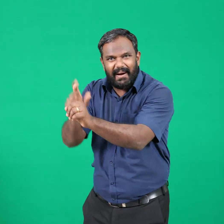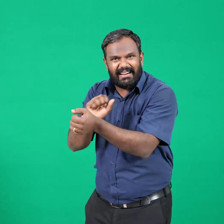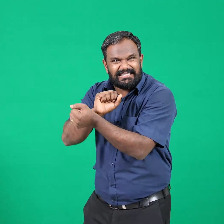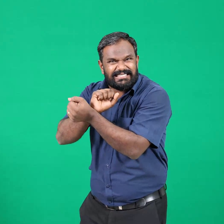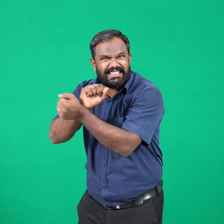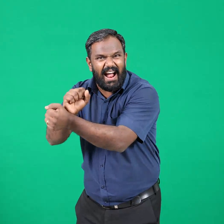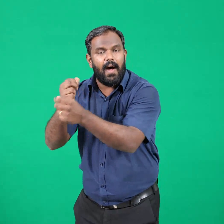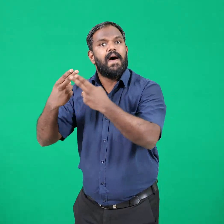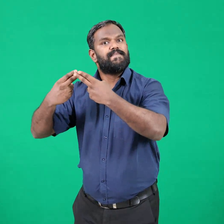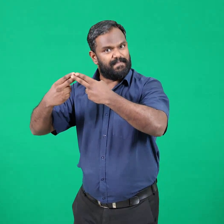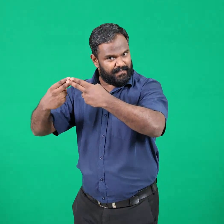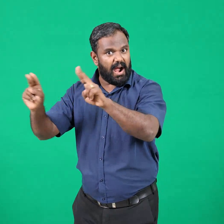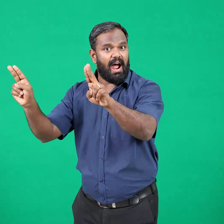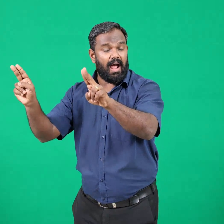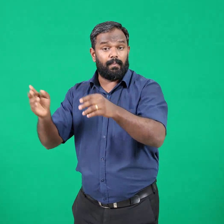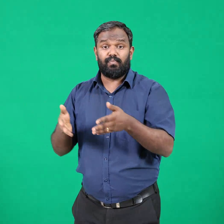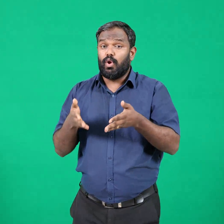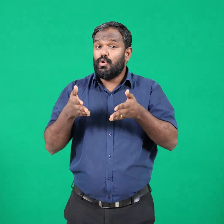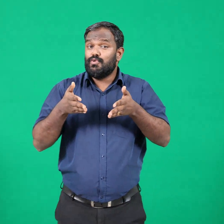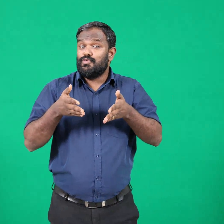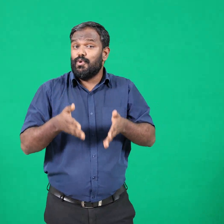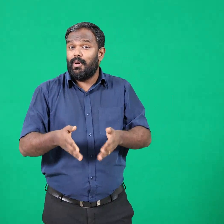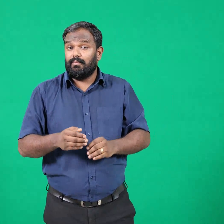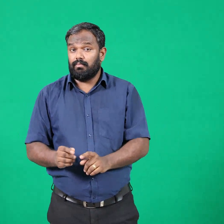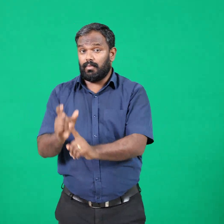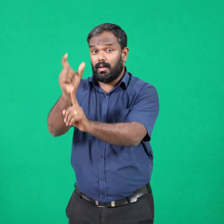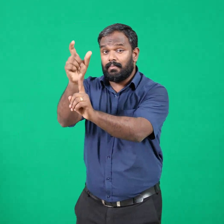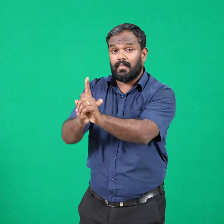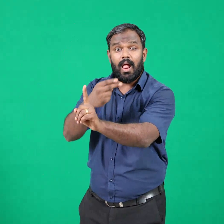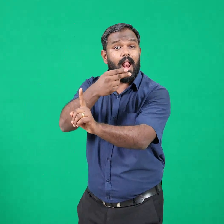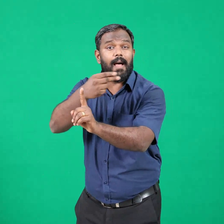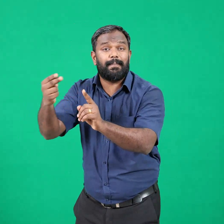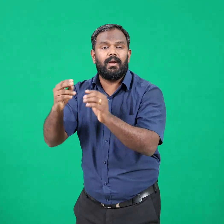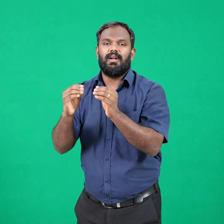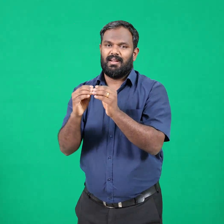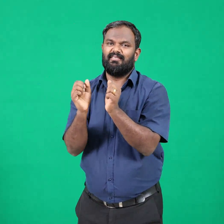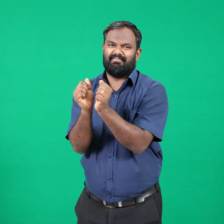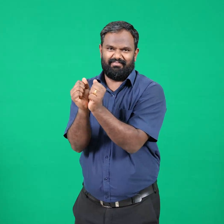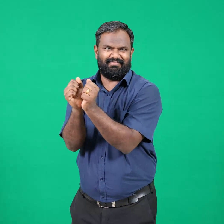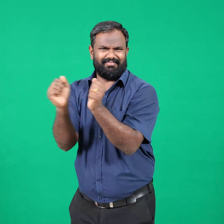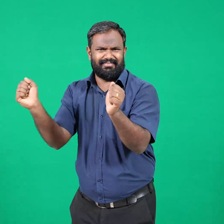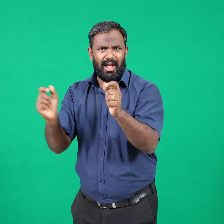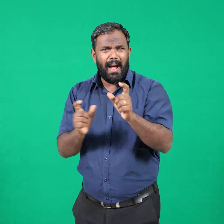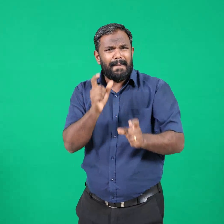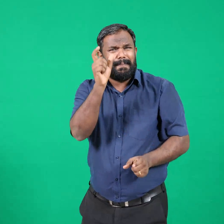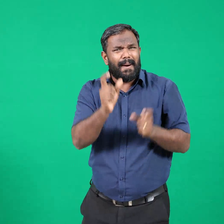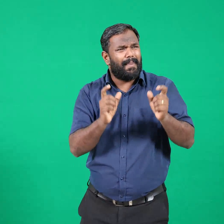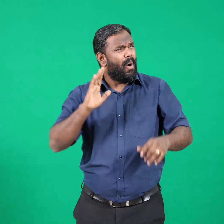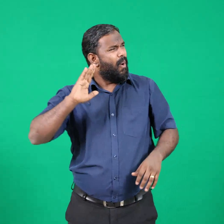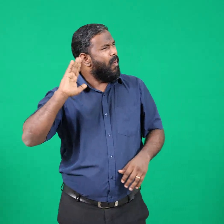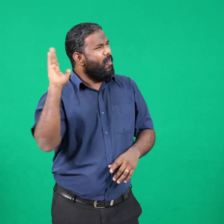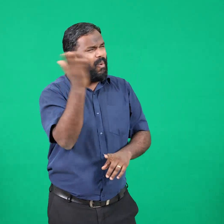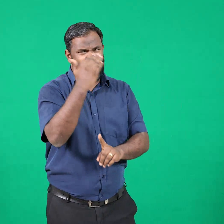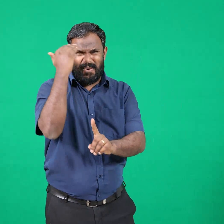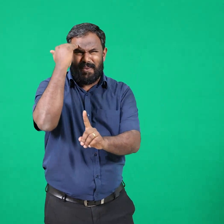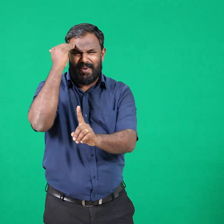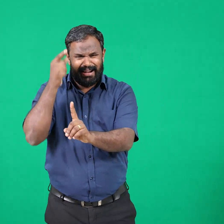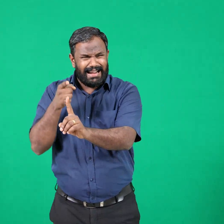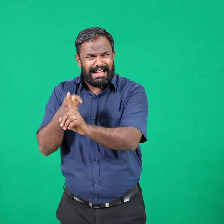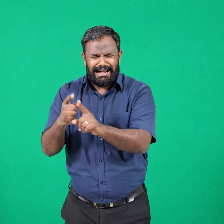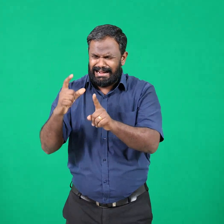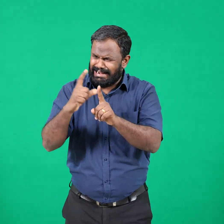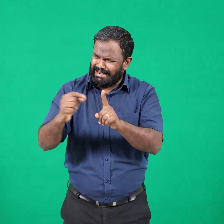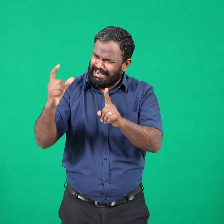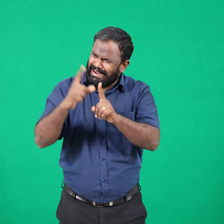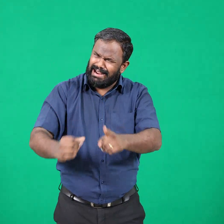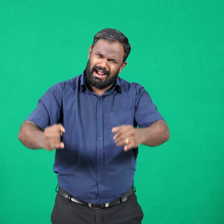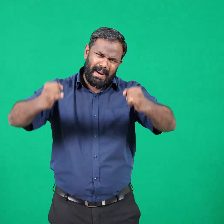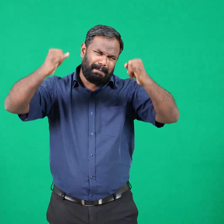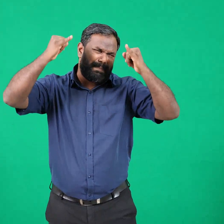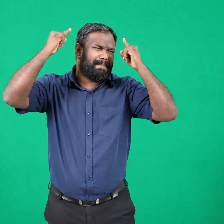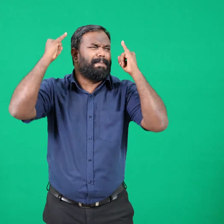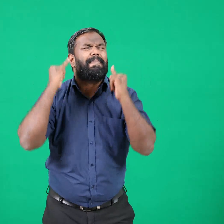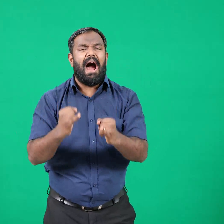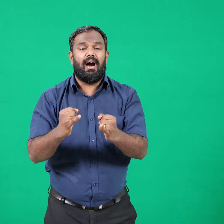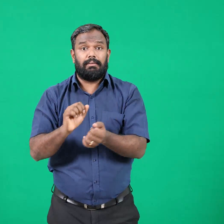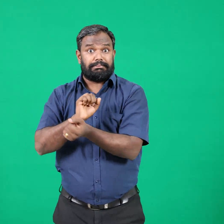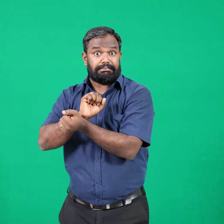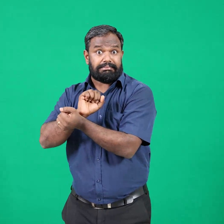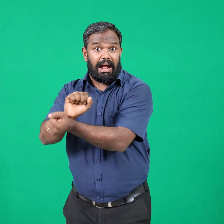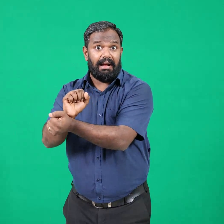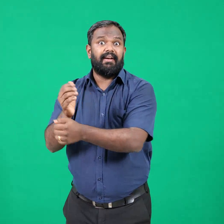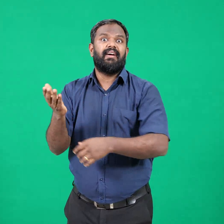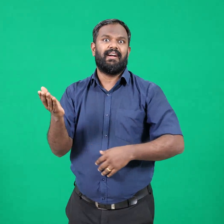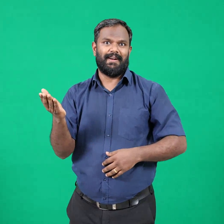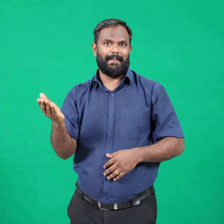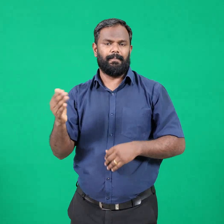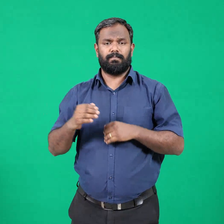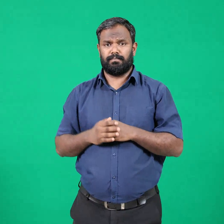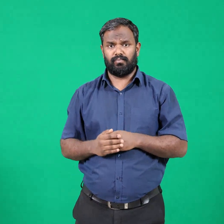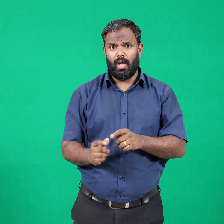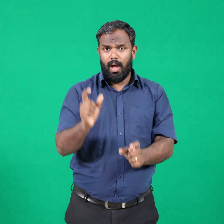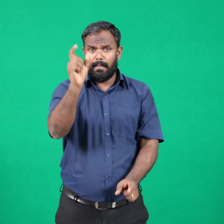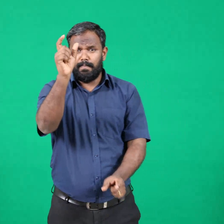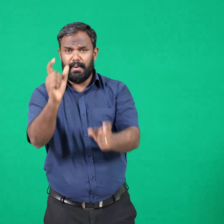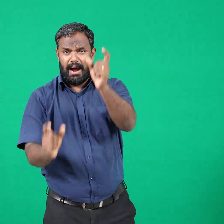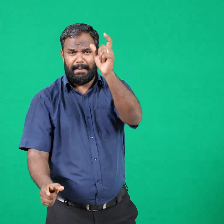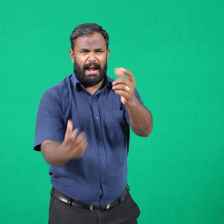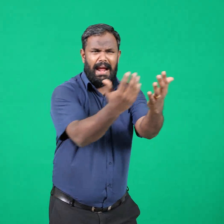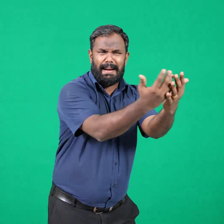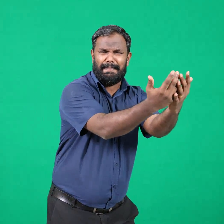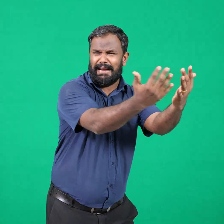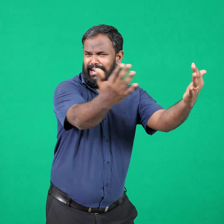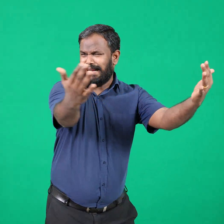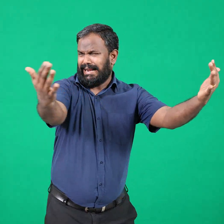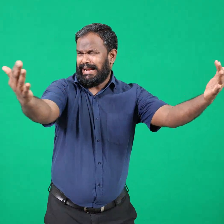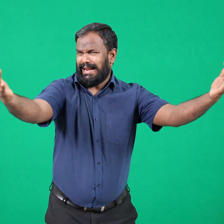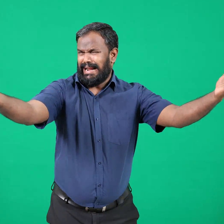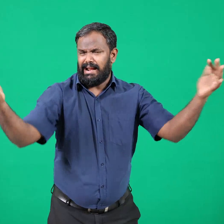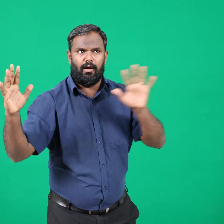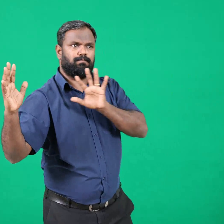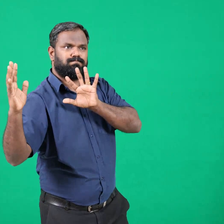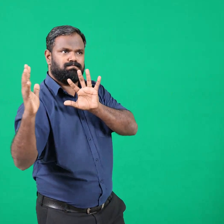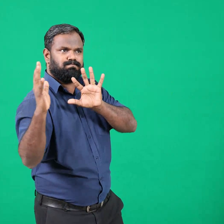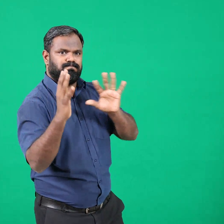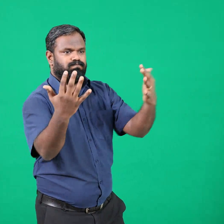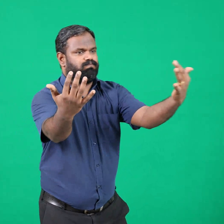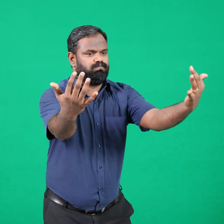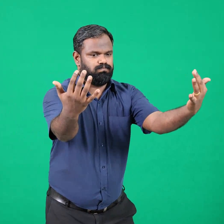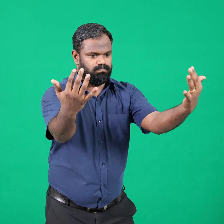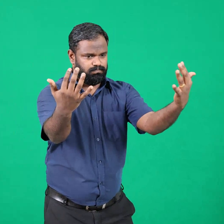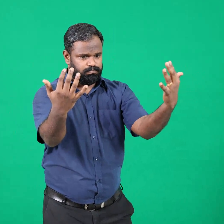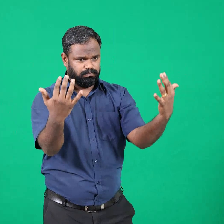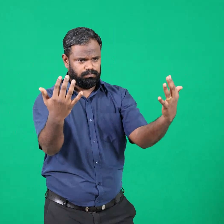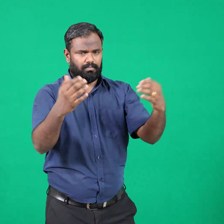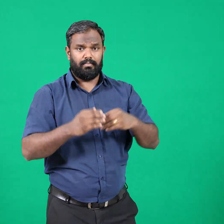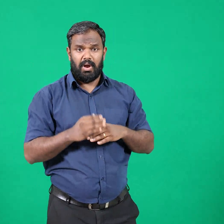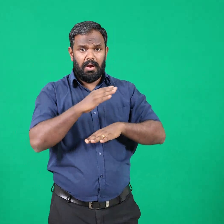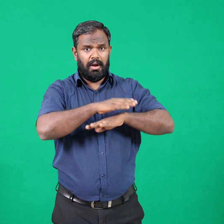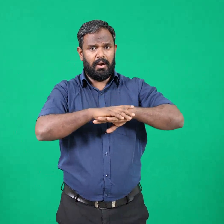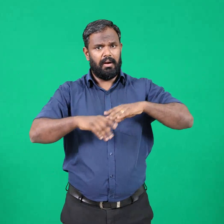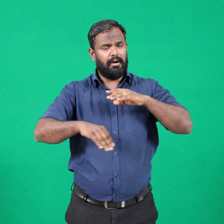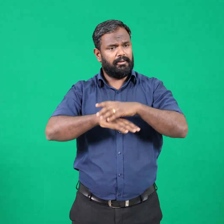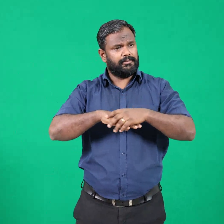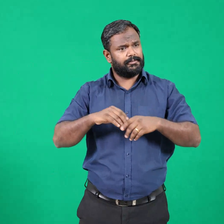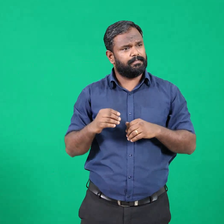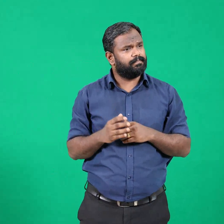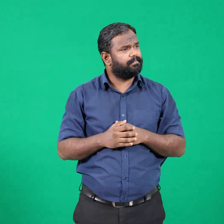At that time they were holding a notorious prisoner named Barabbas.